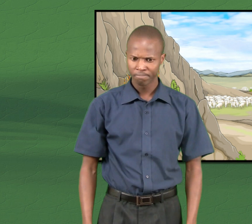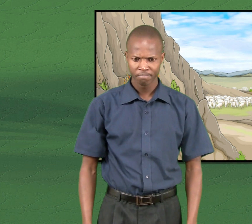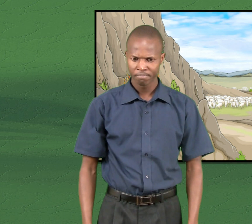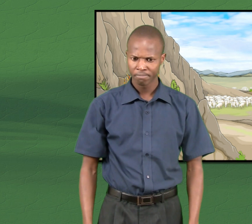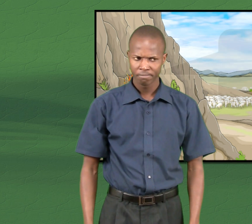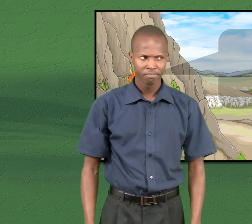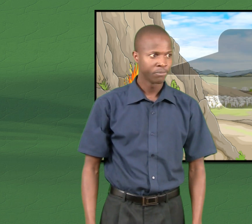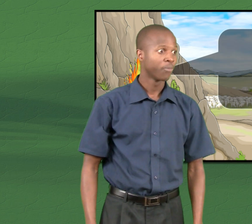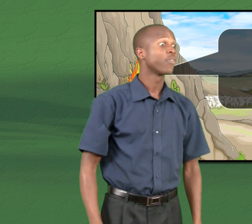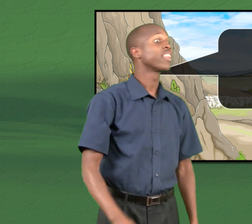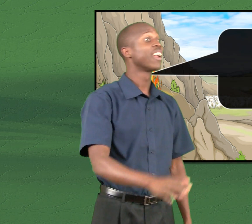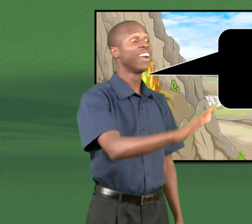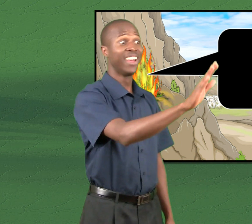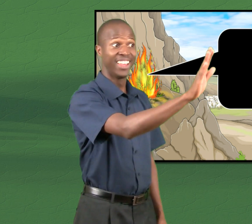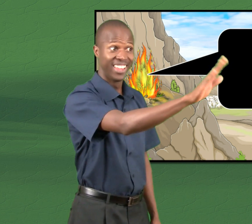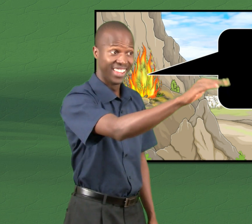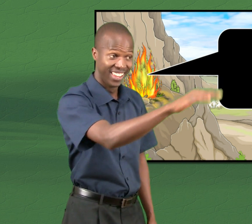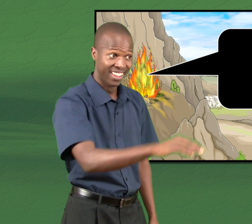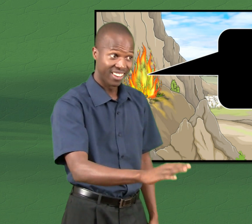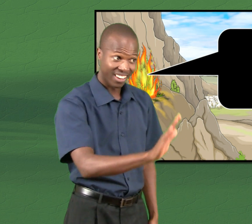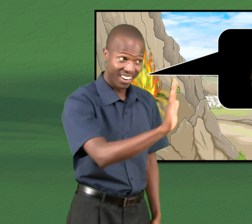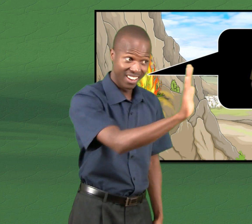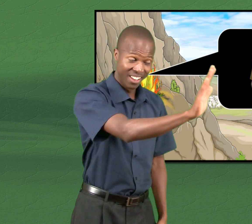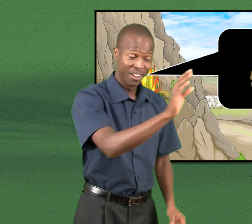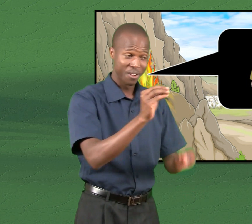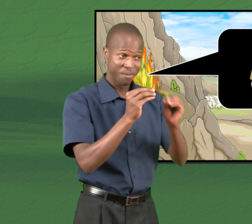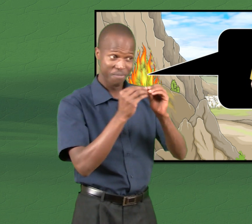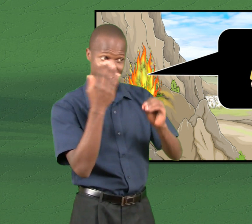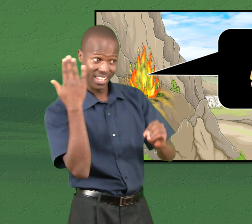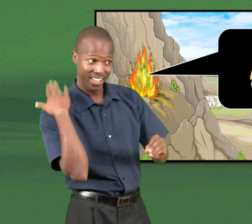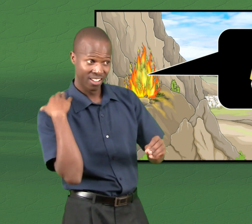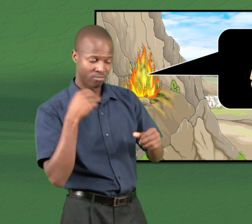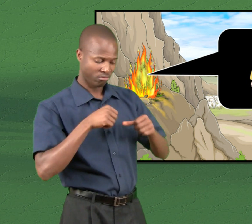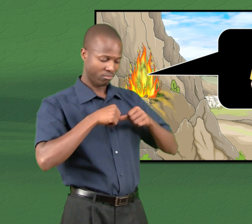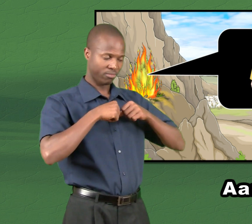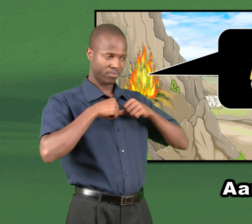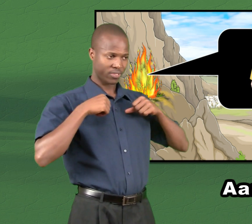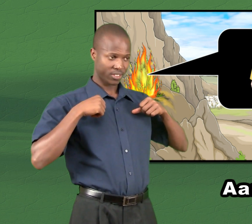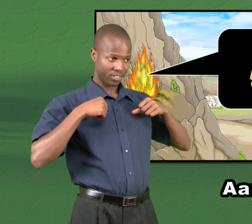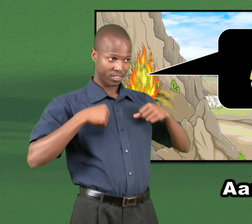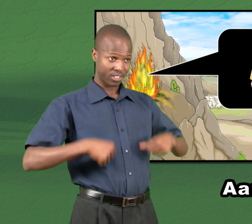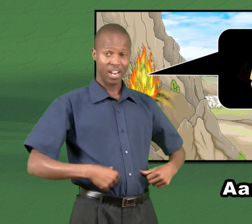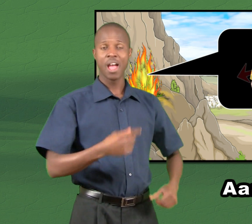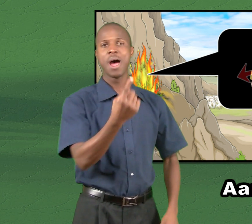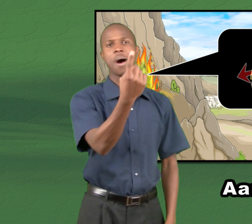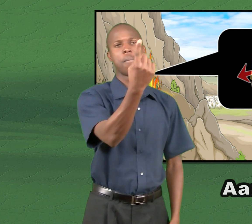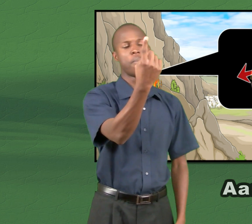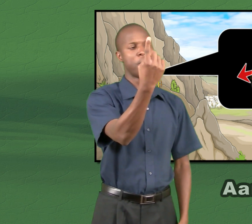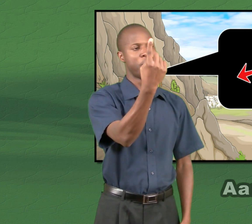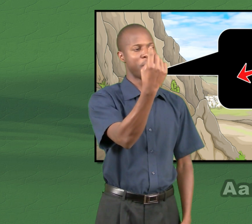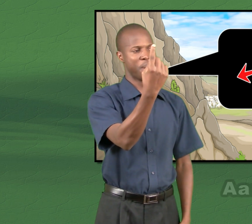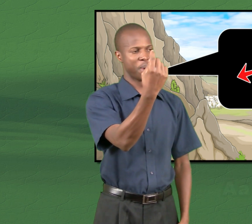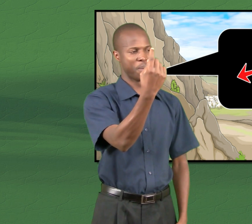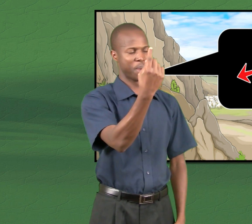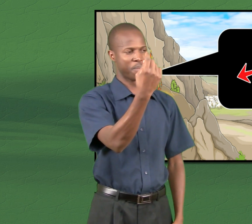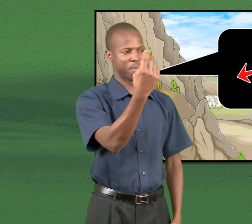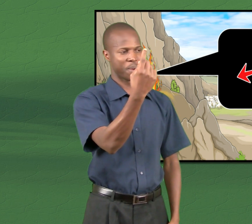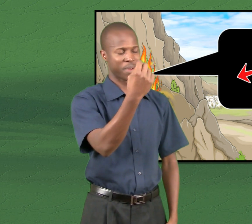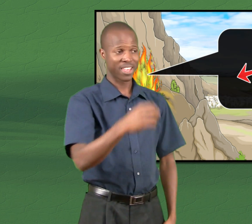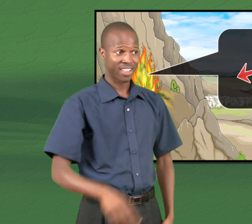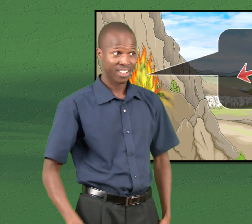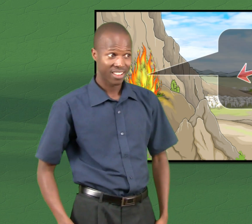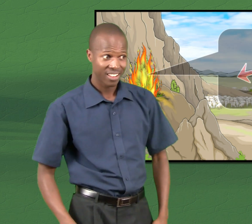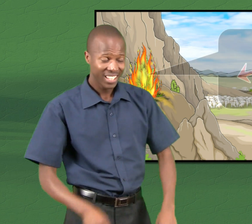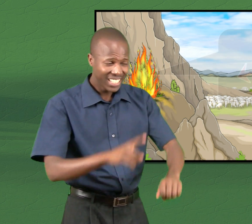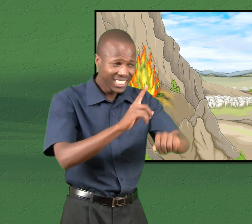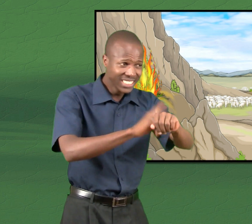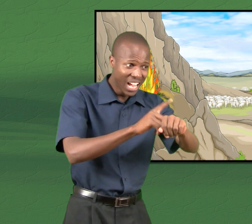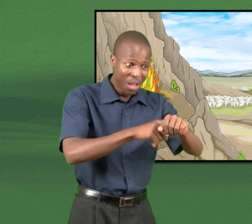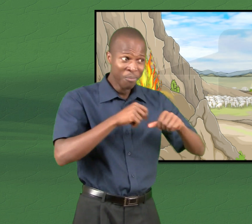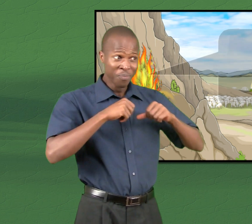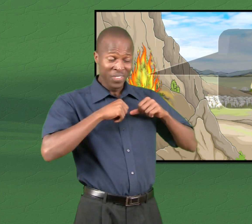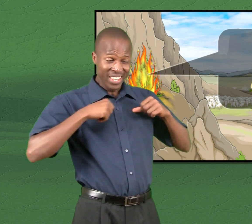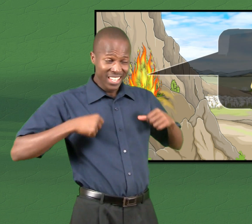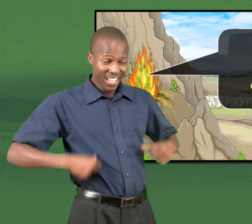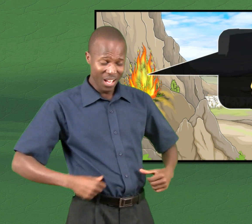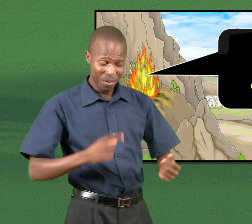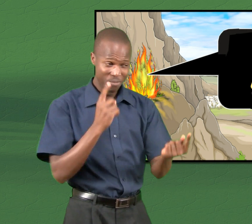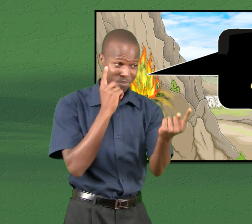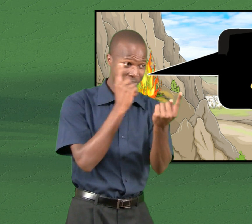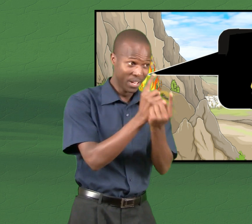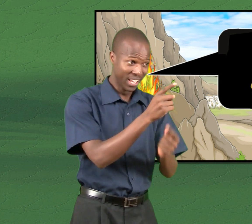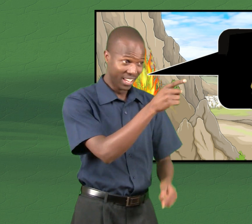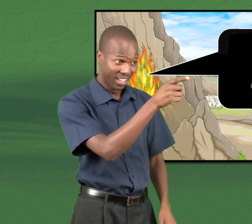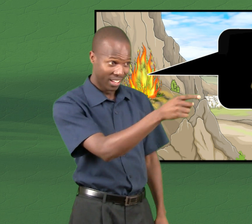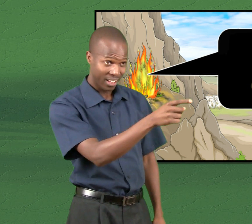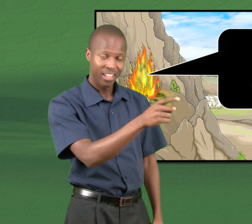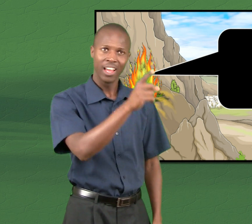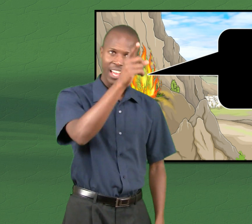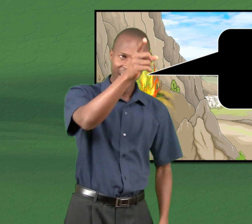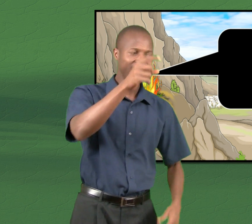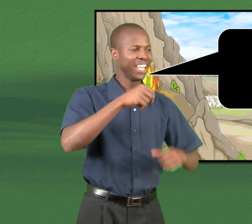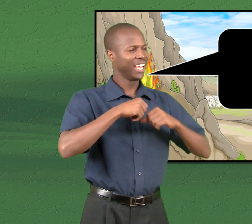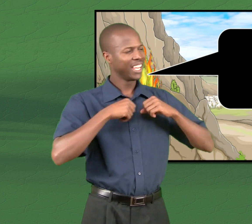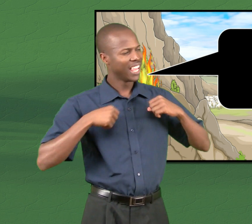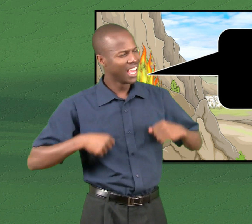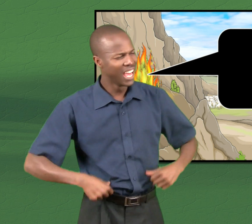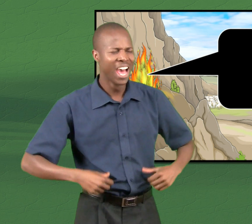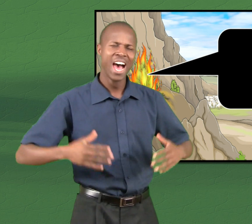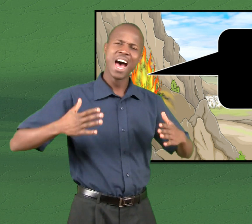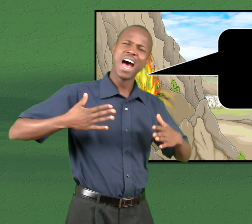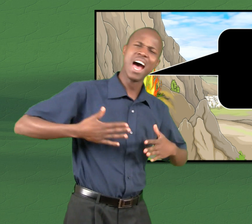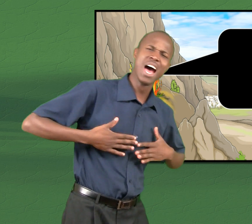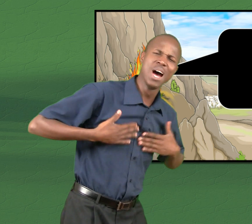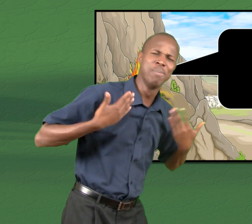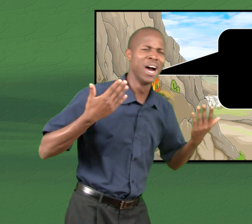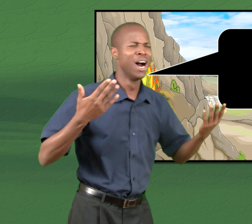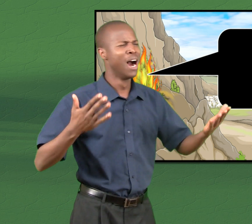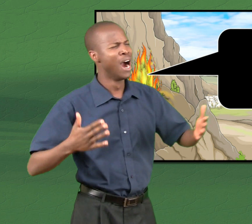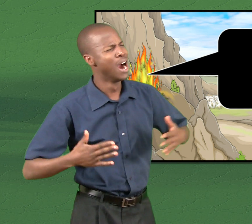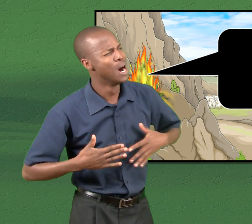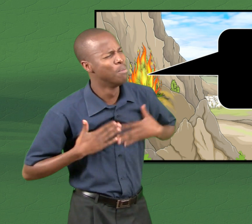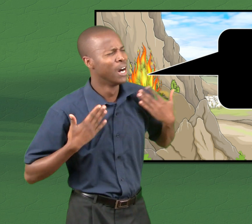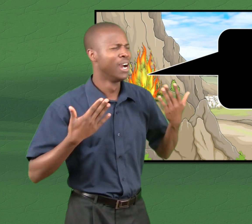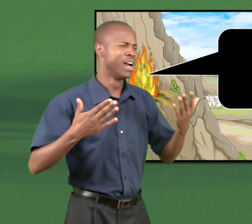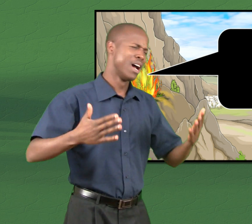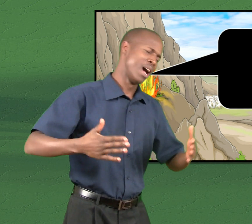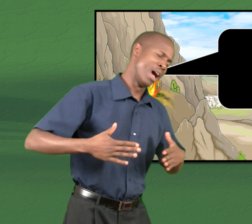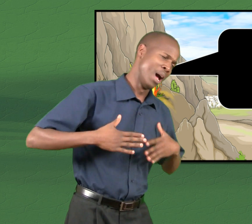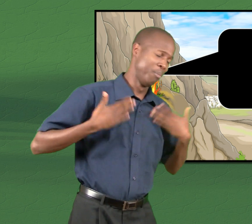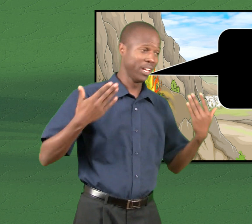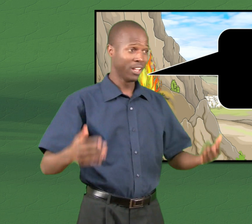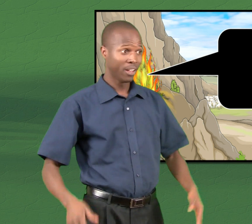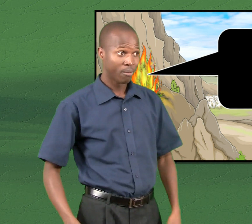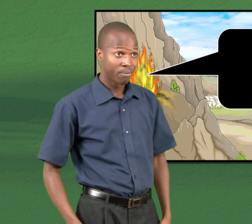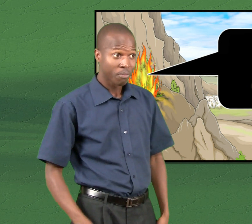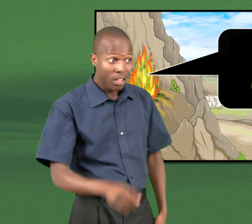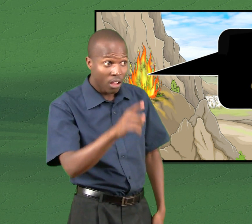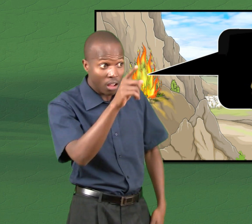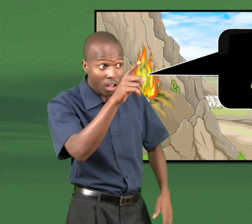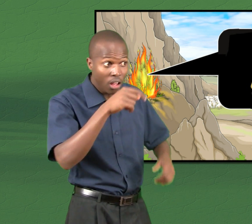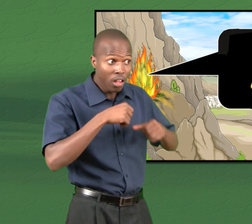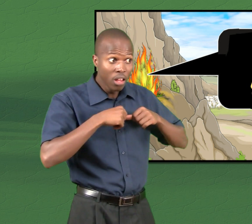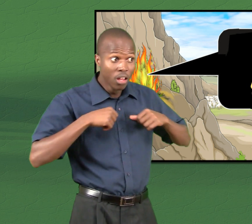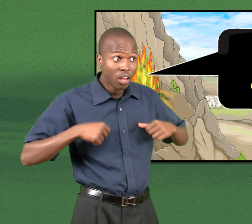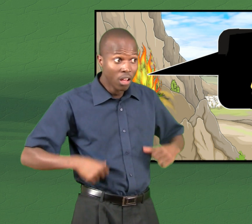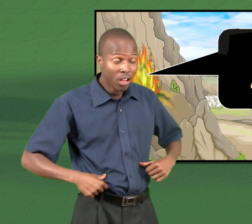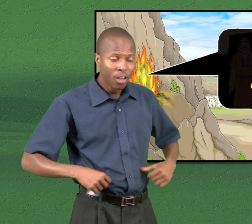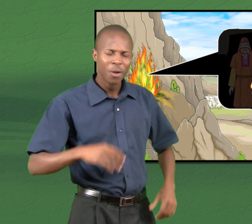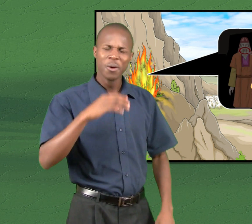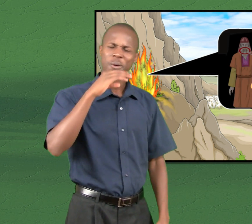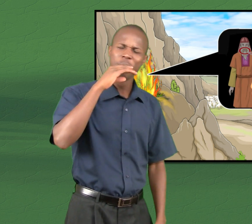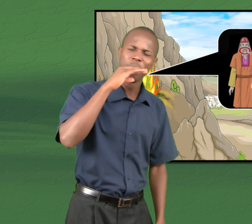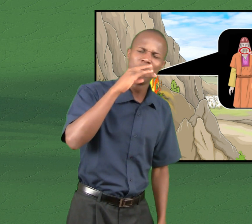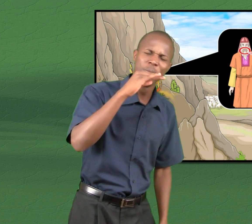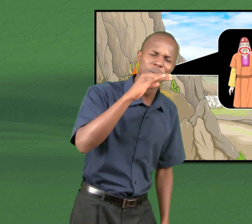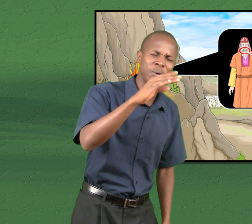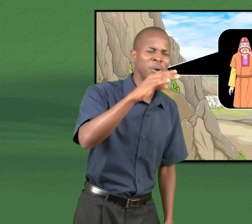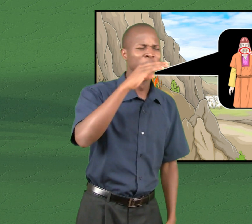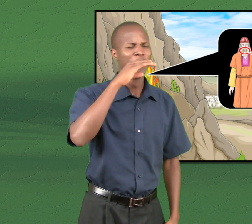Then the anger of the LORD burned against Moses, and He said, “Is not Aaron the Levite your brother? I know that he can speak well, and he is now on his way to meet you. When he sees you, he will be glad in his heart.